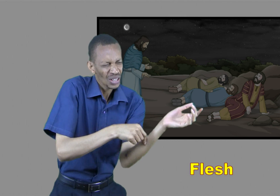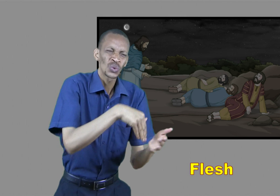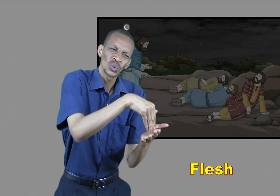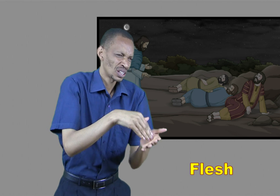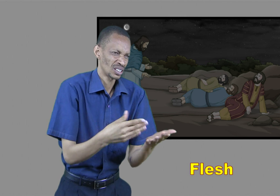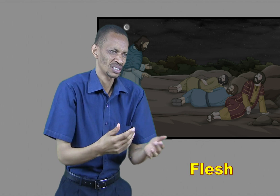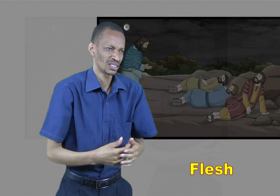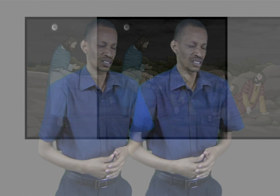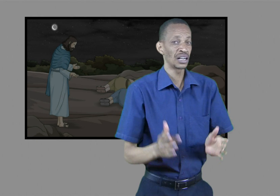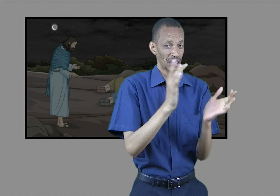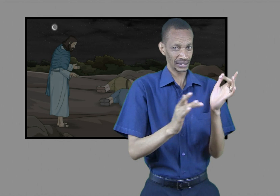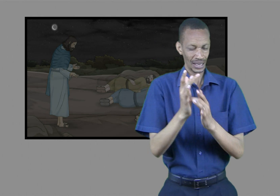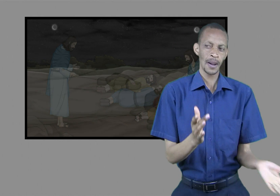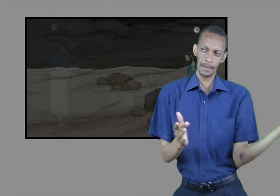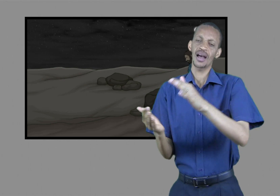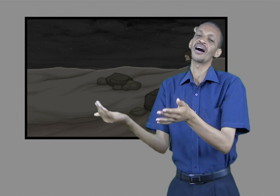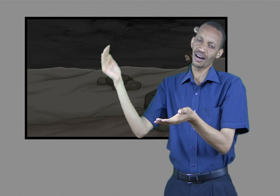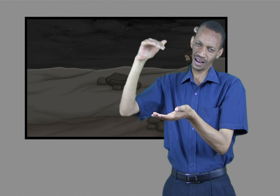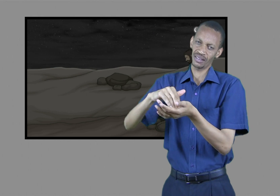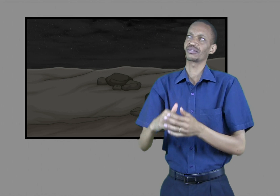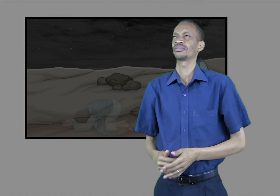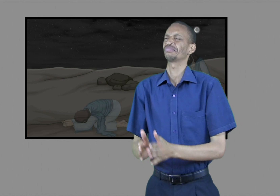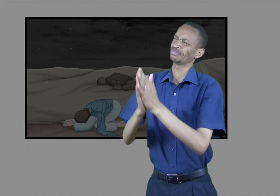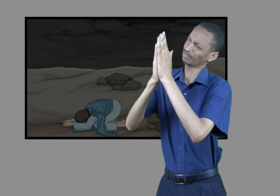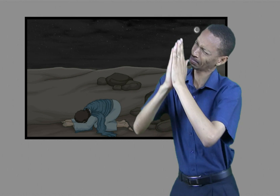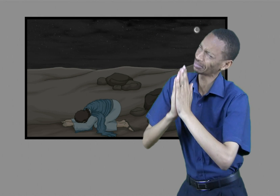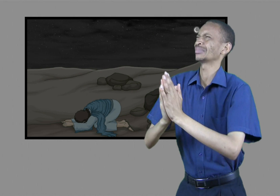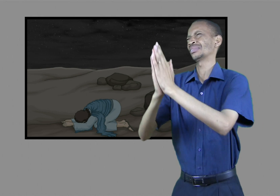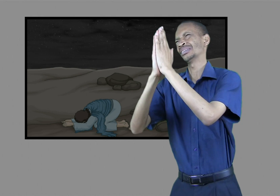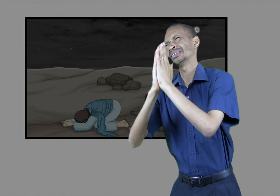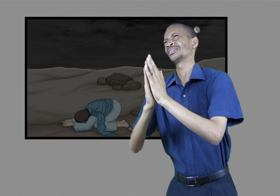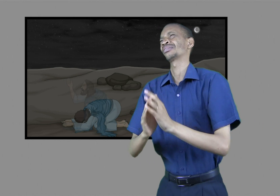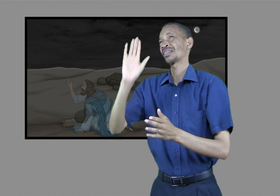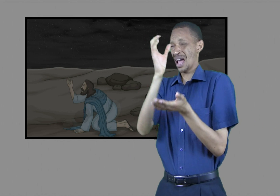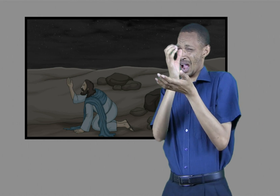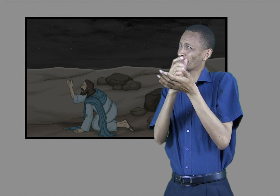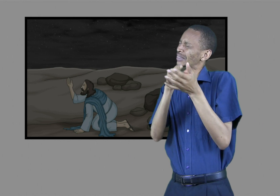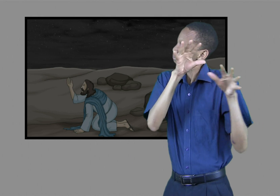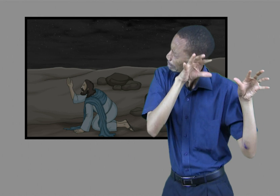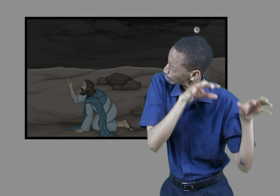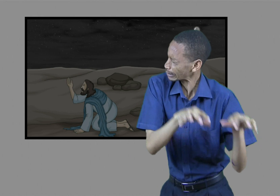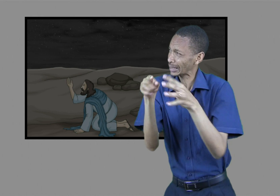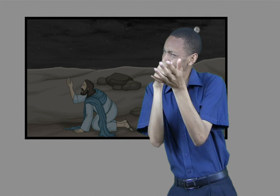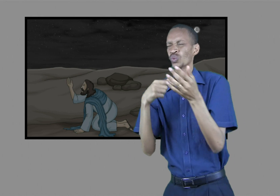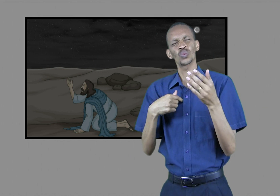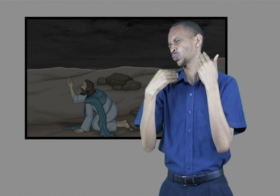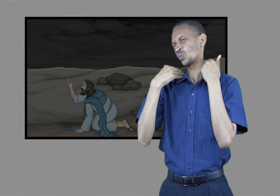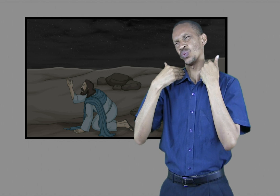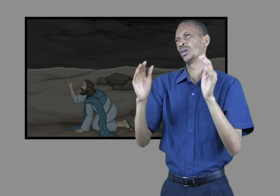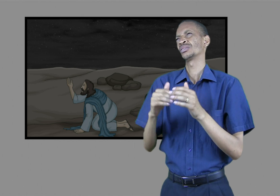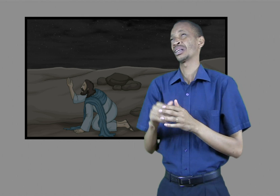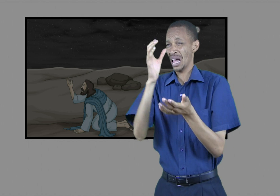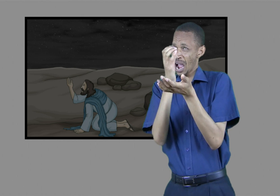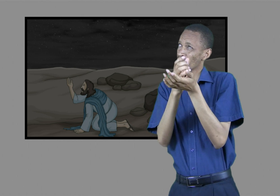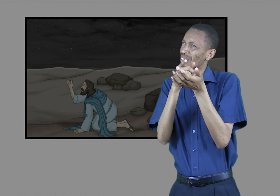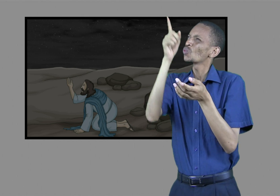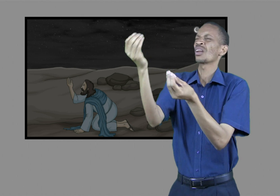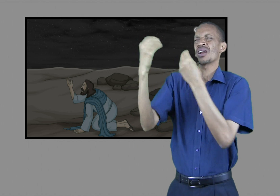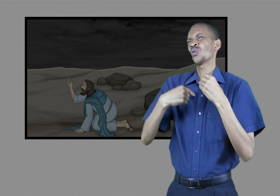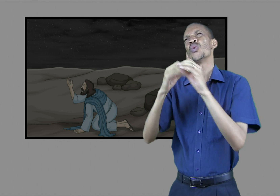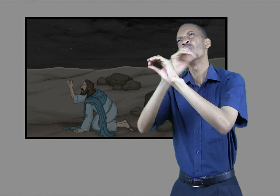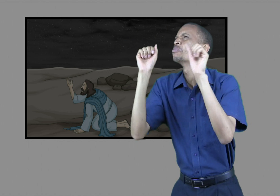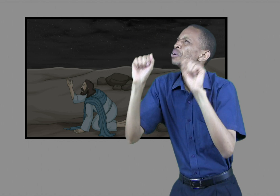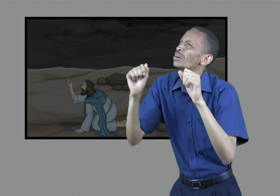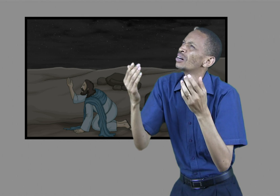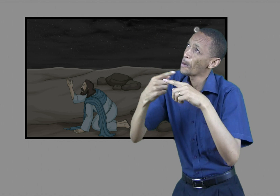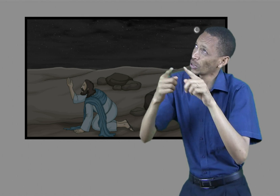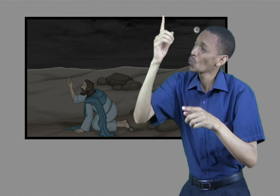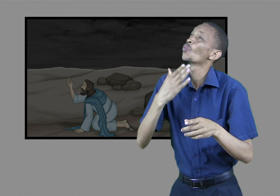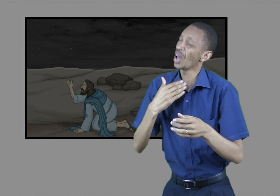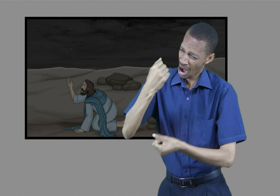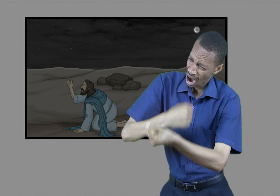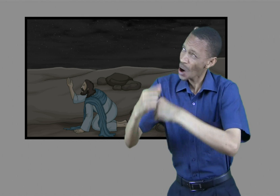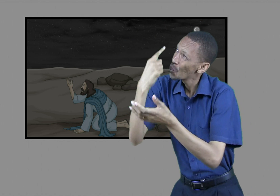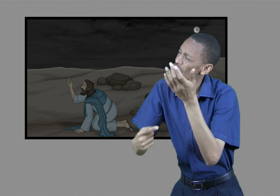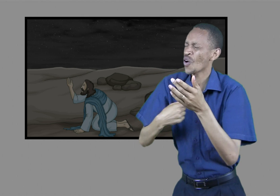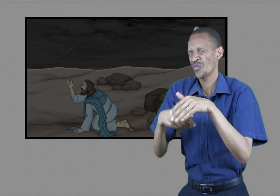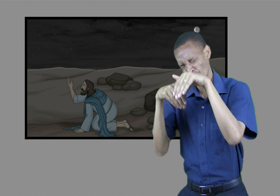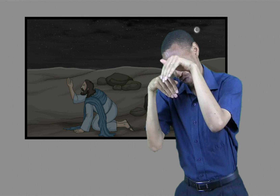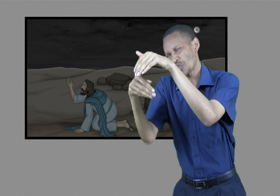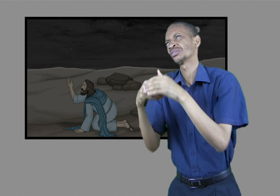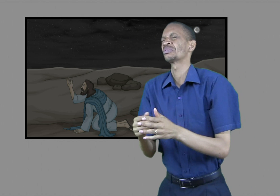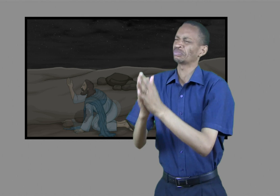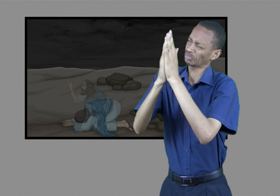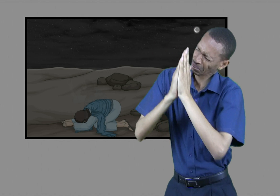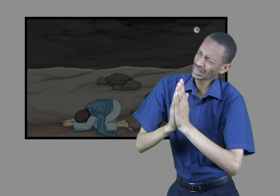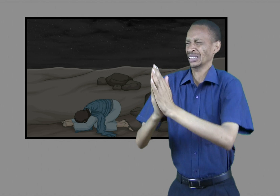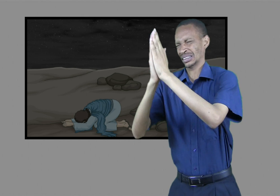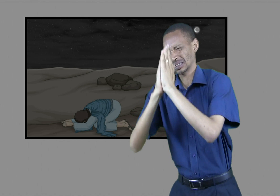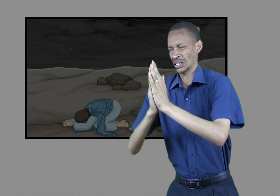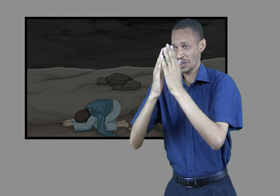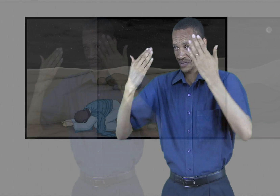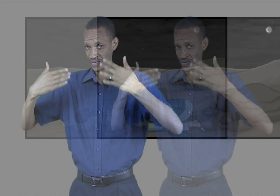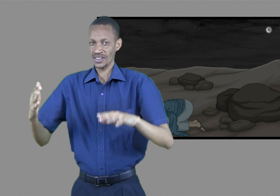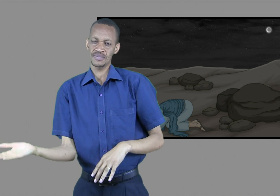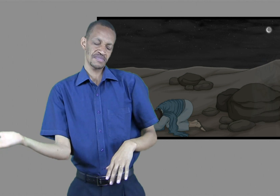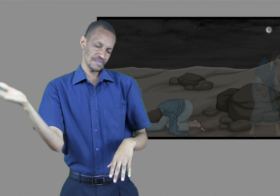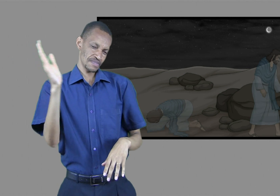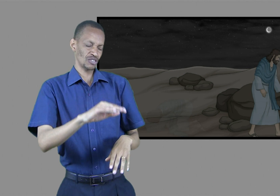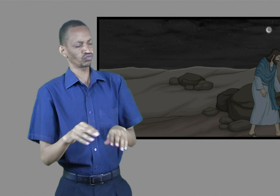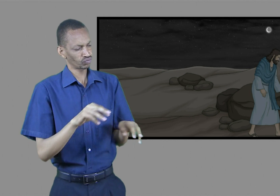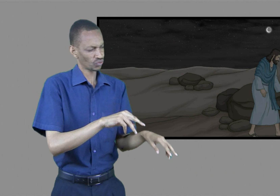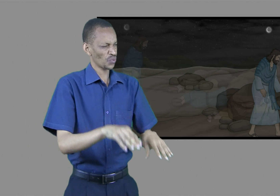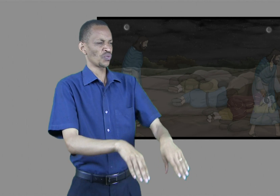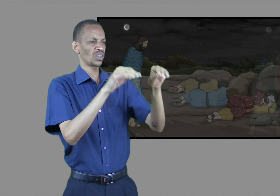A second time He went away and prayed, “My Father, if this cup cannot pass unless I drink it, may Your will be done.”